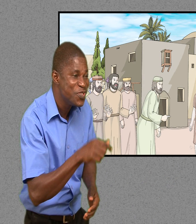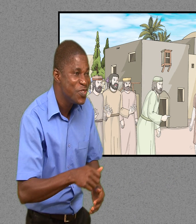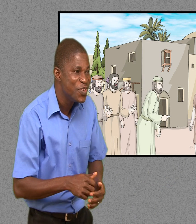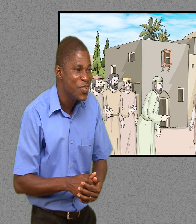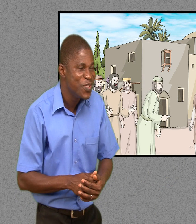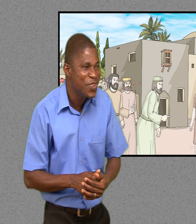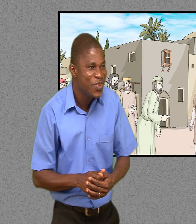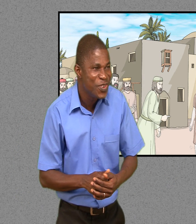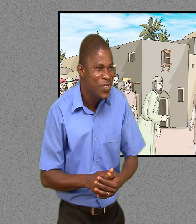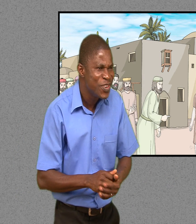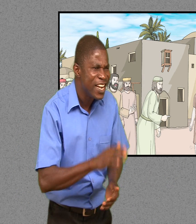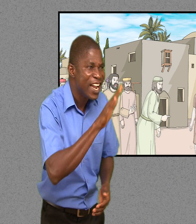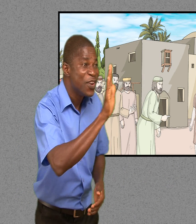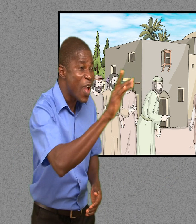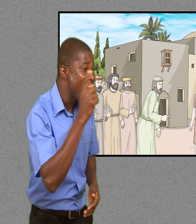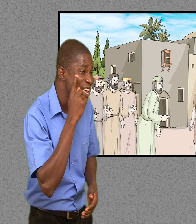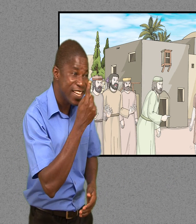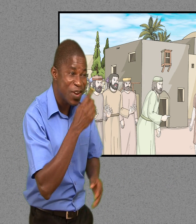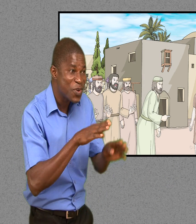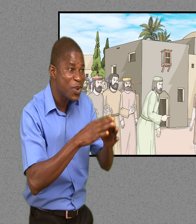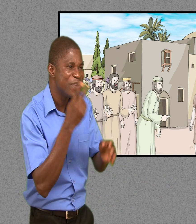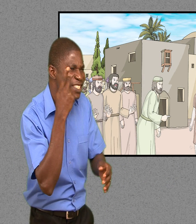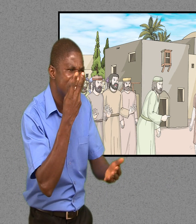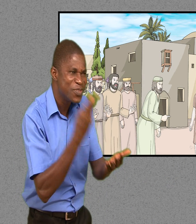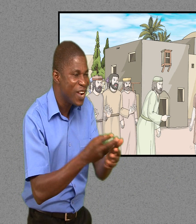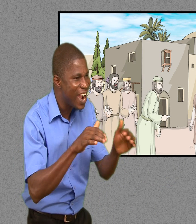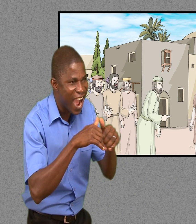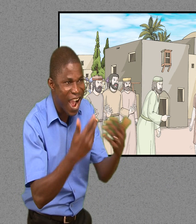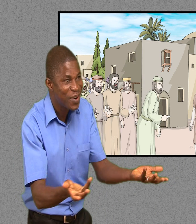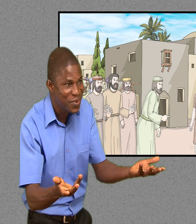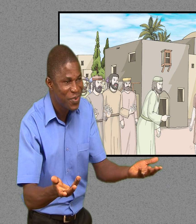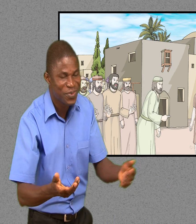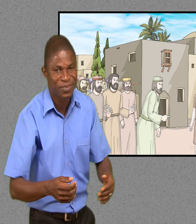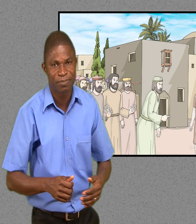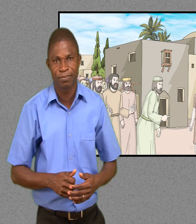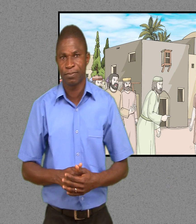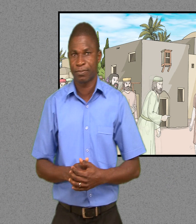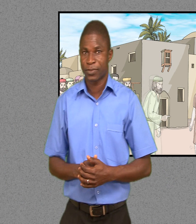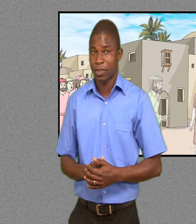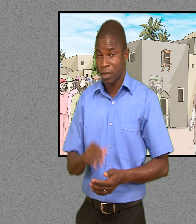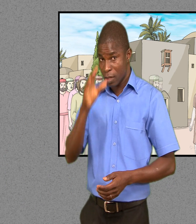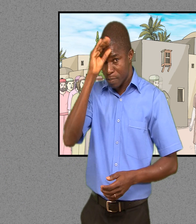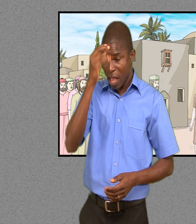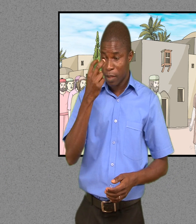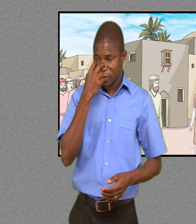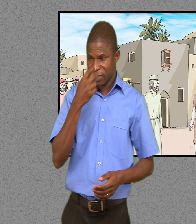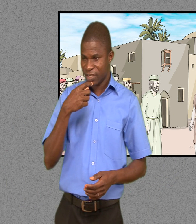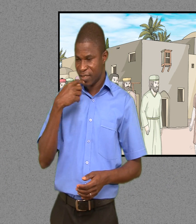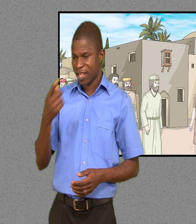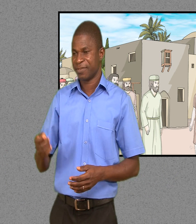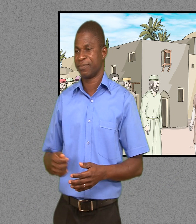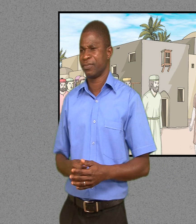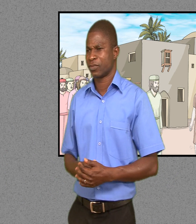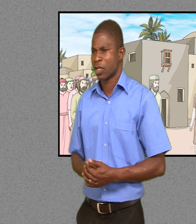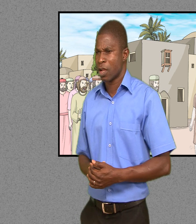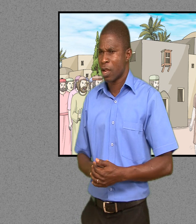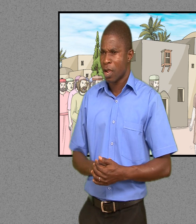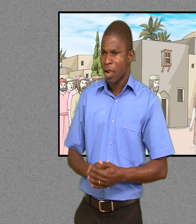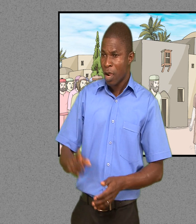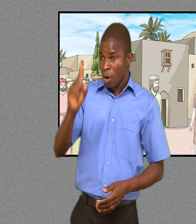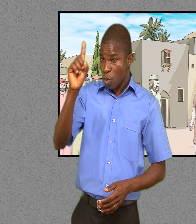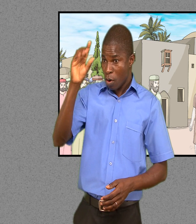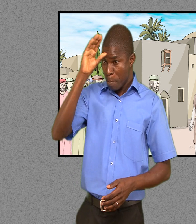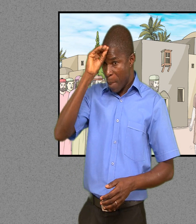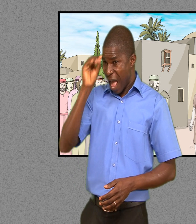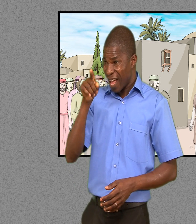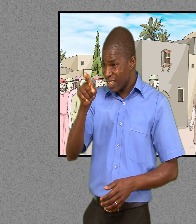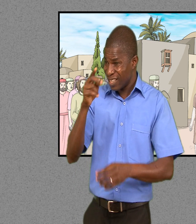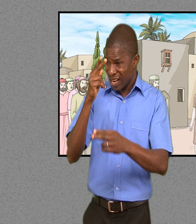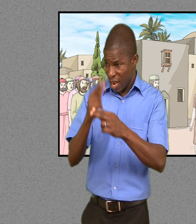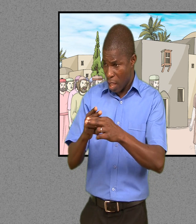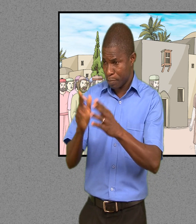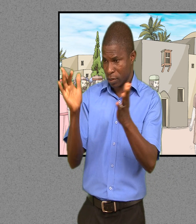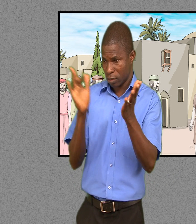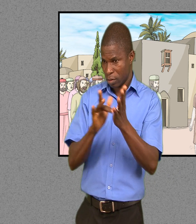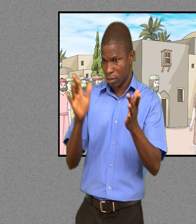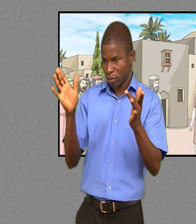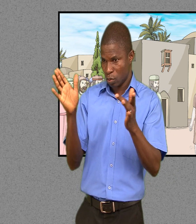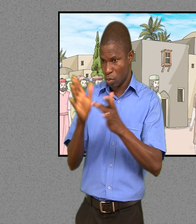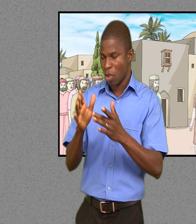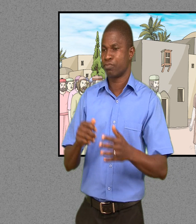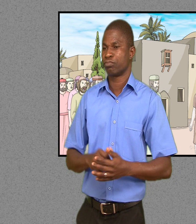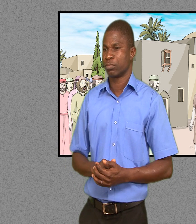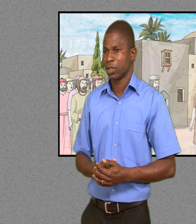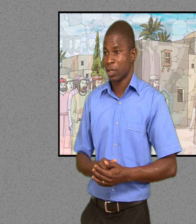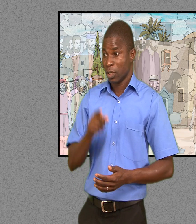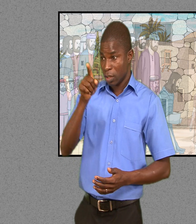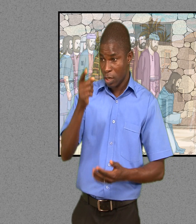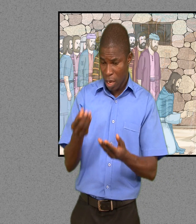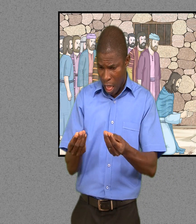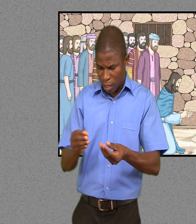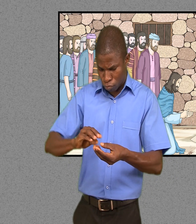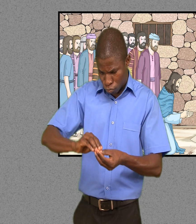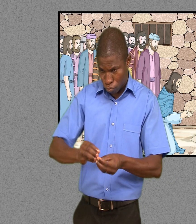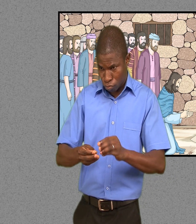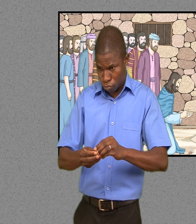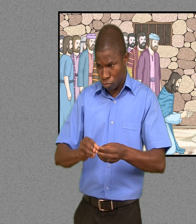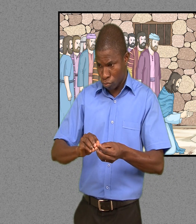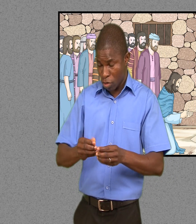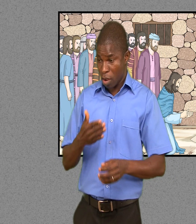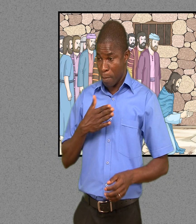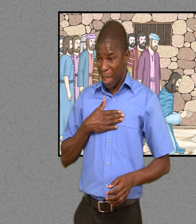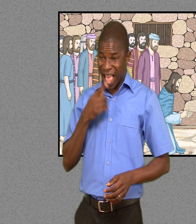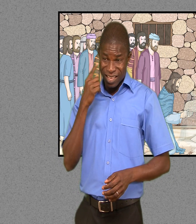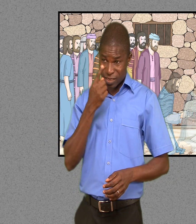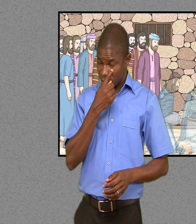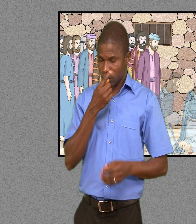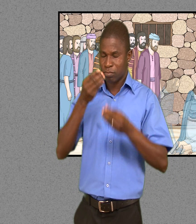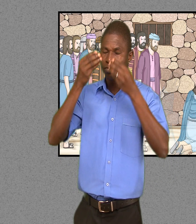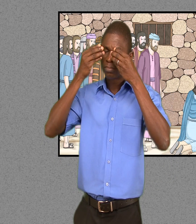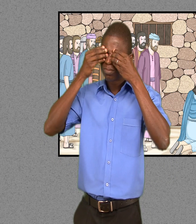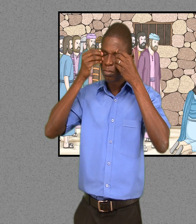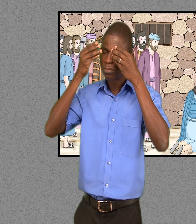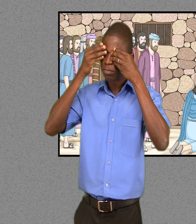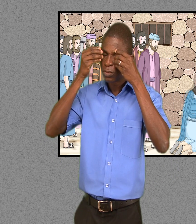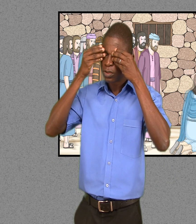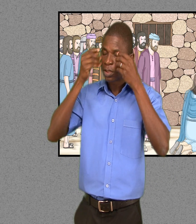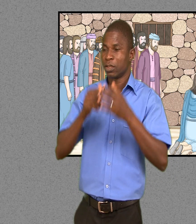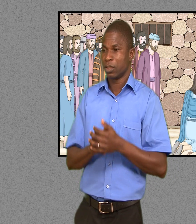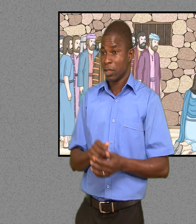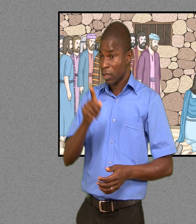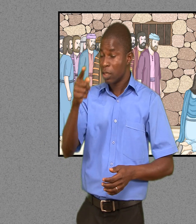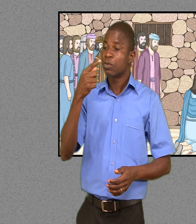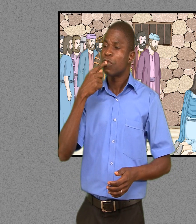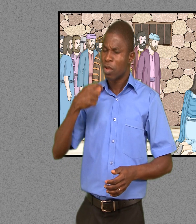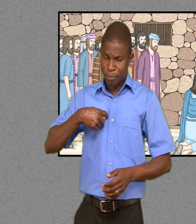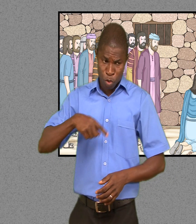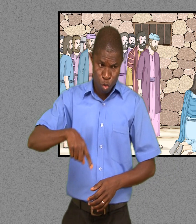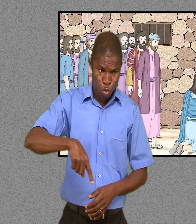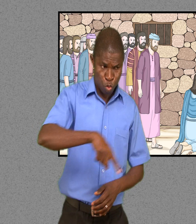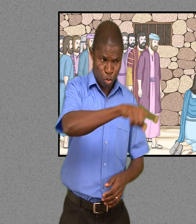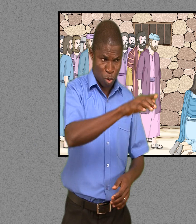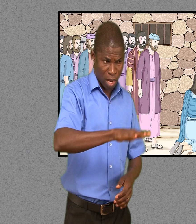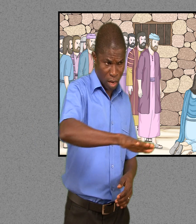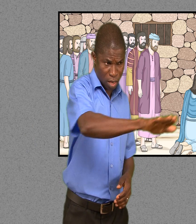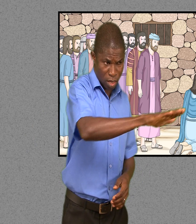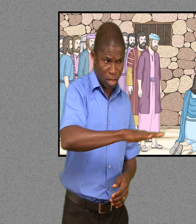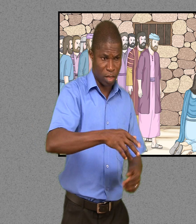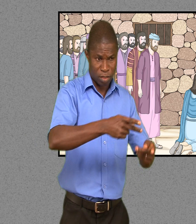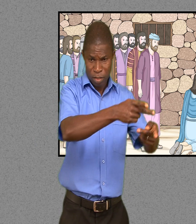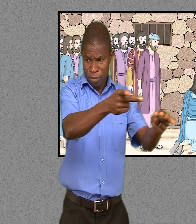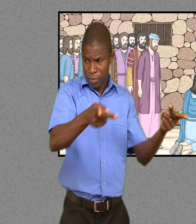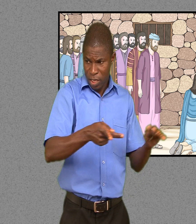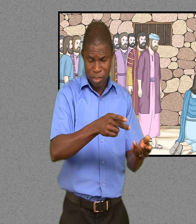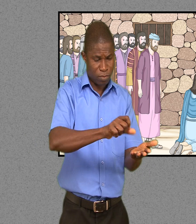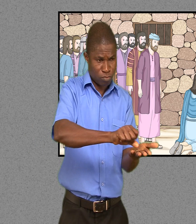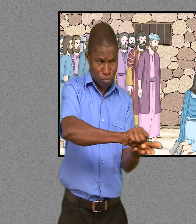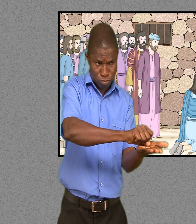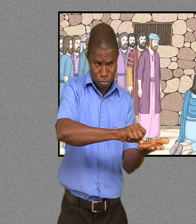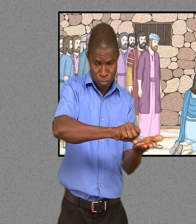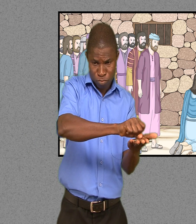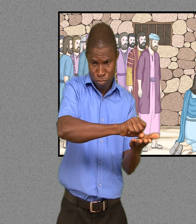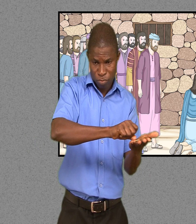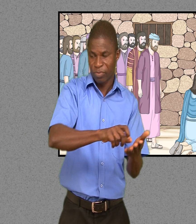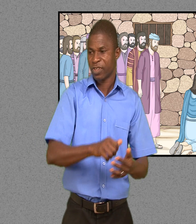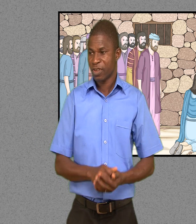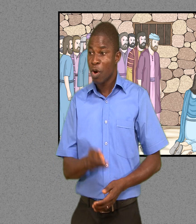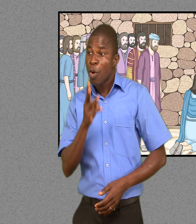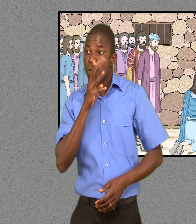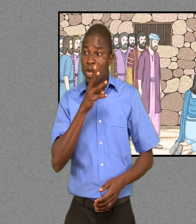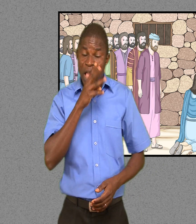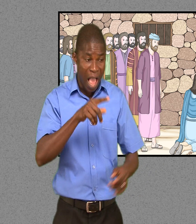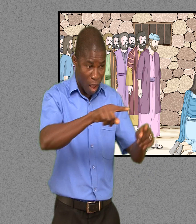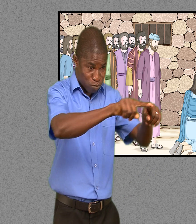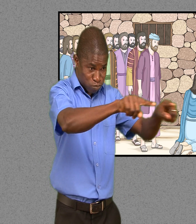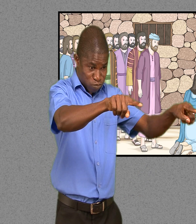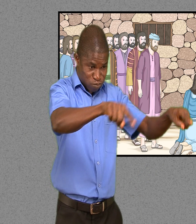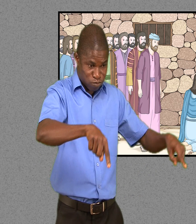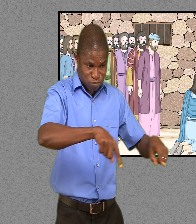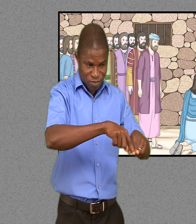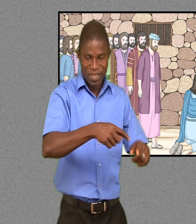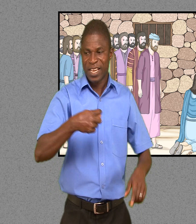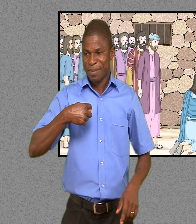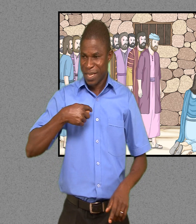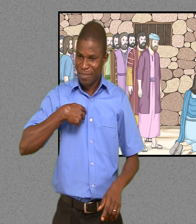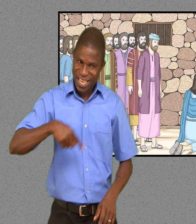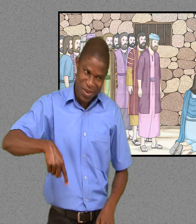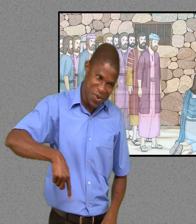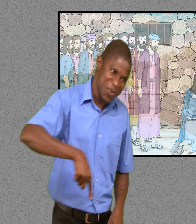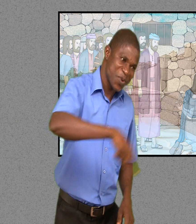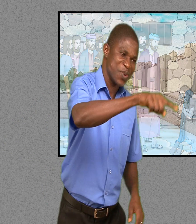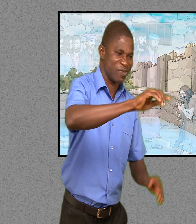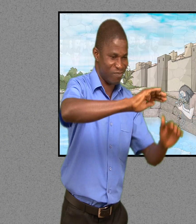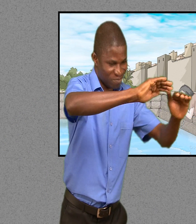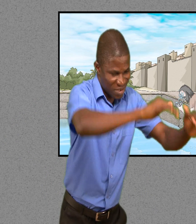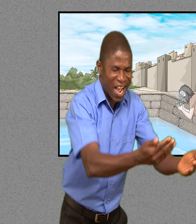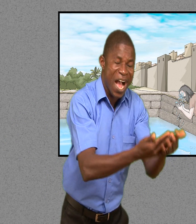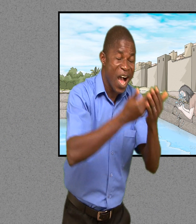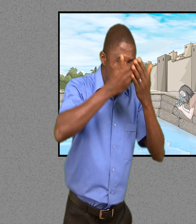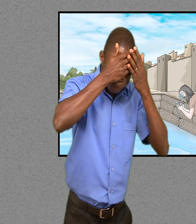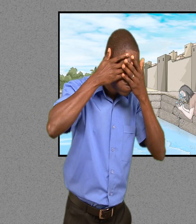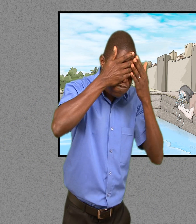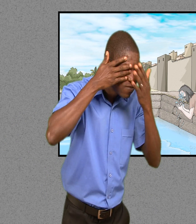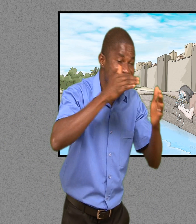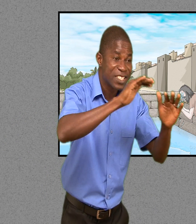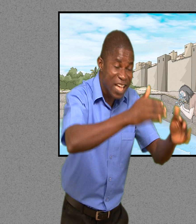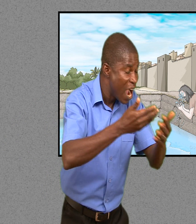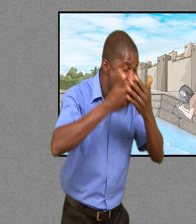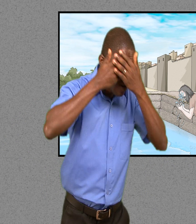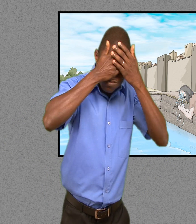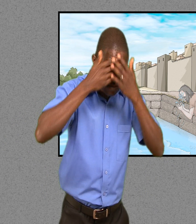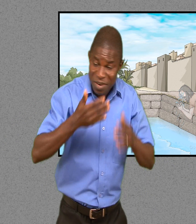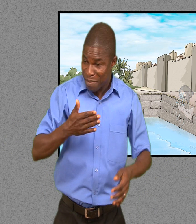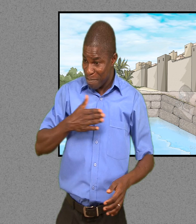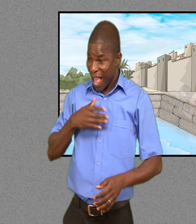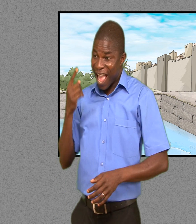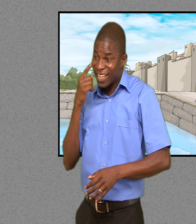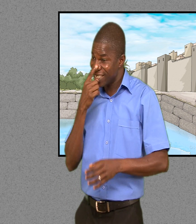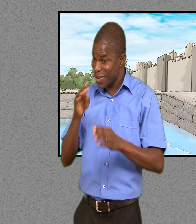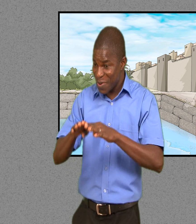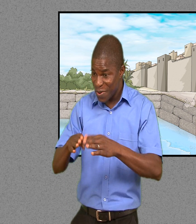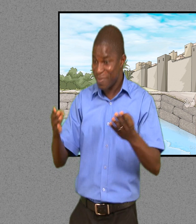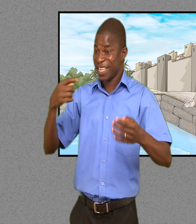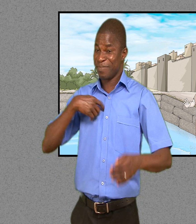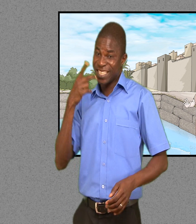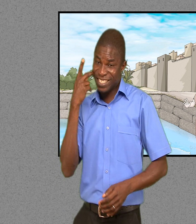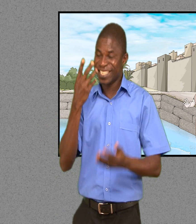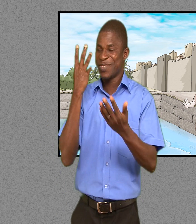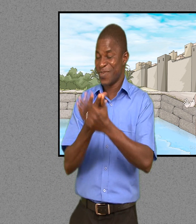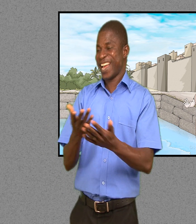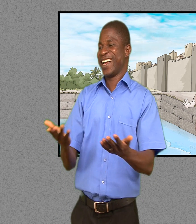He answered, “The man they call Jesus made some mud and anointed my eyes, and He told me to go to Siloam and wash.